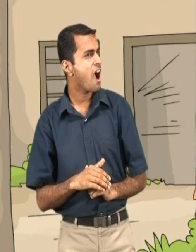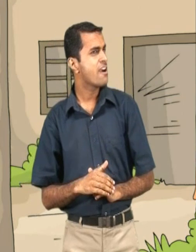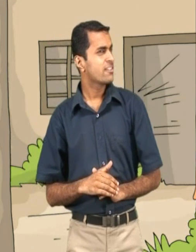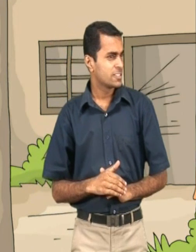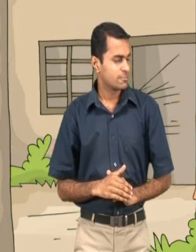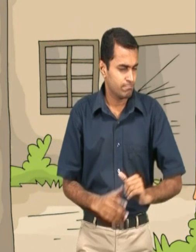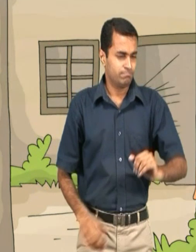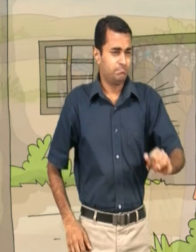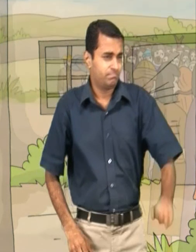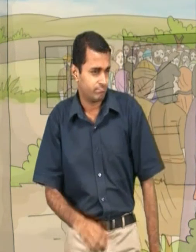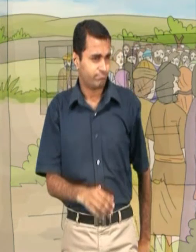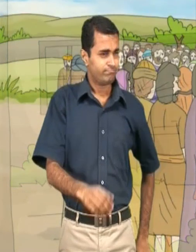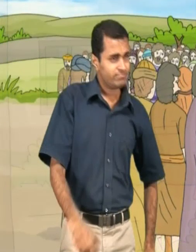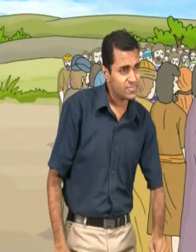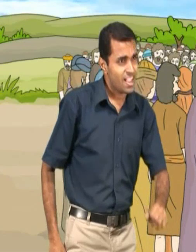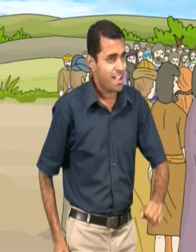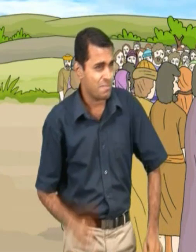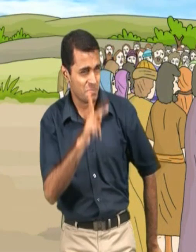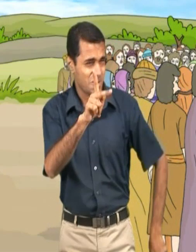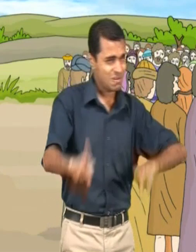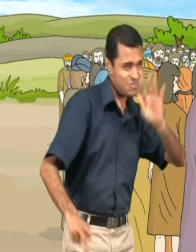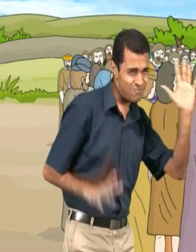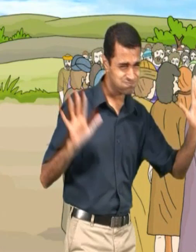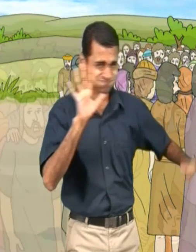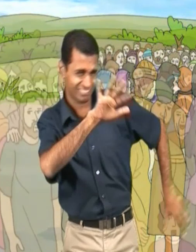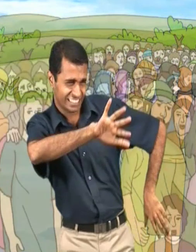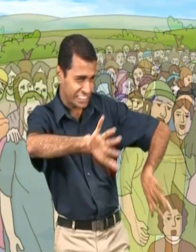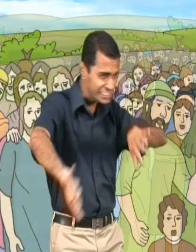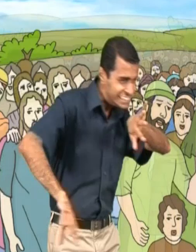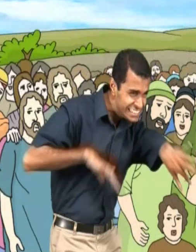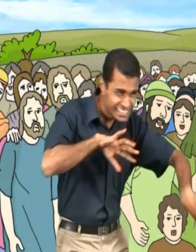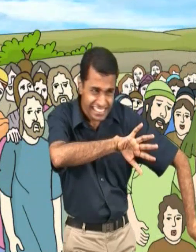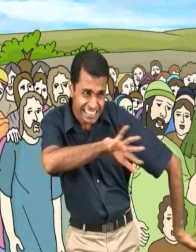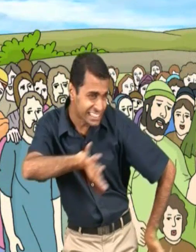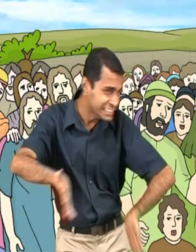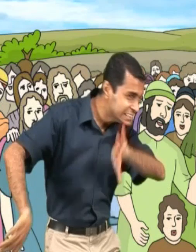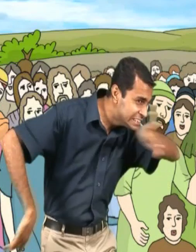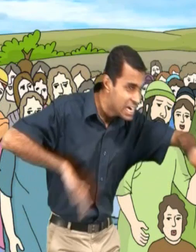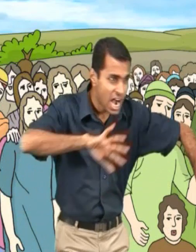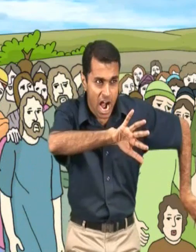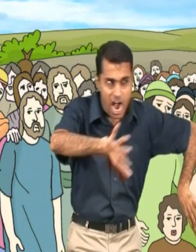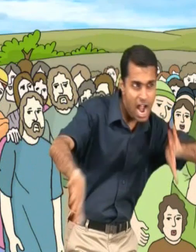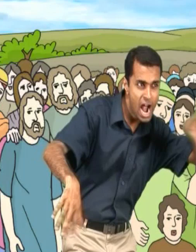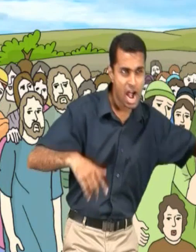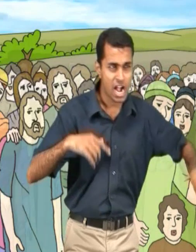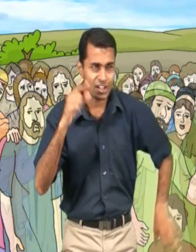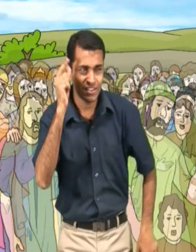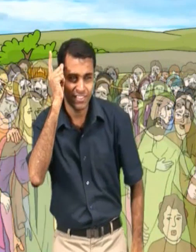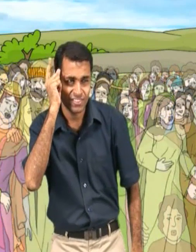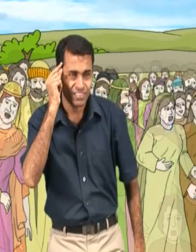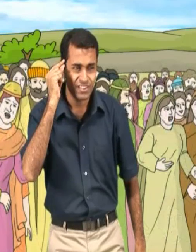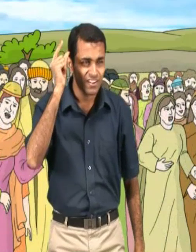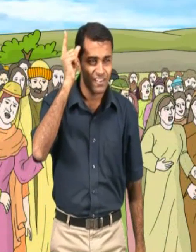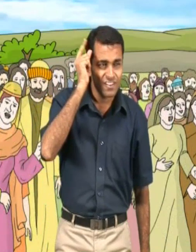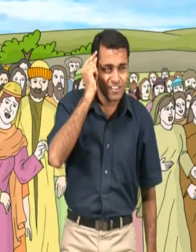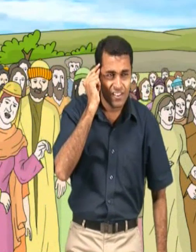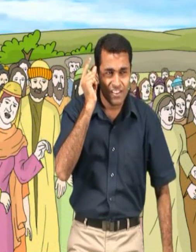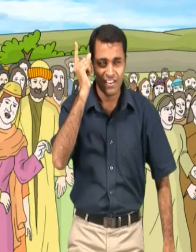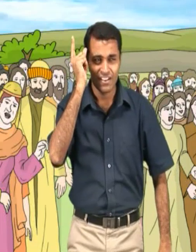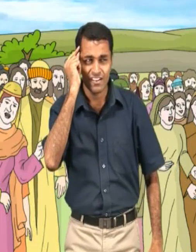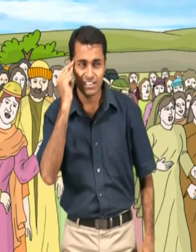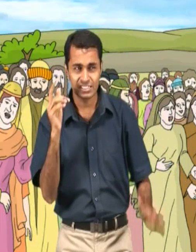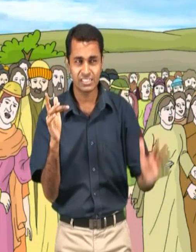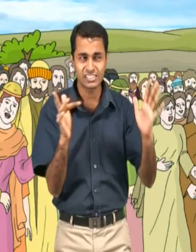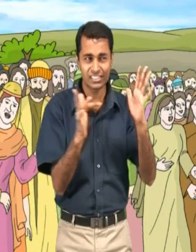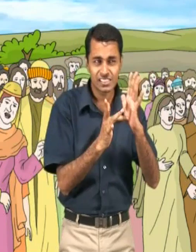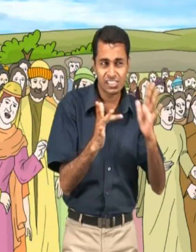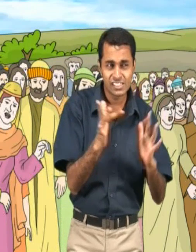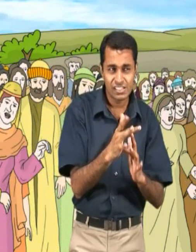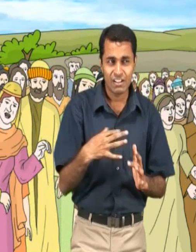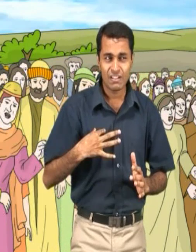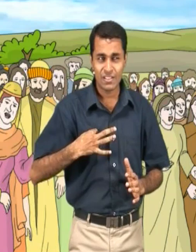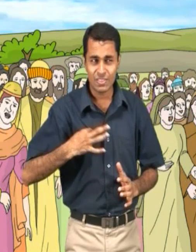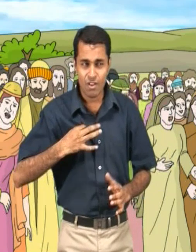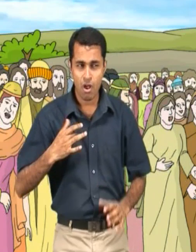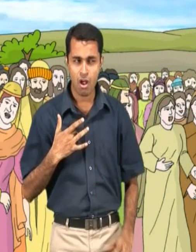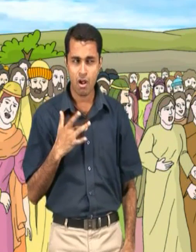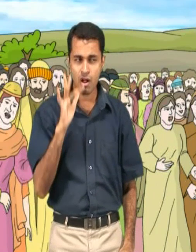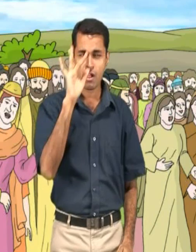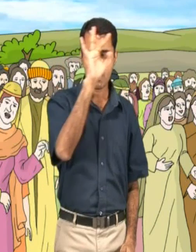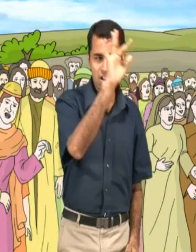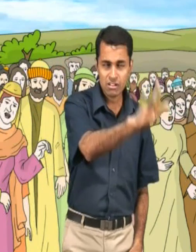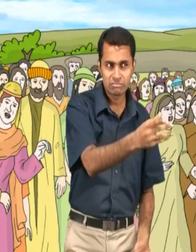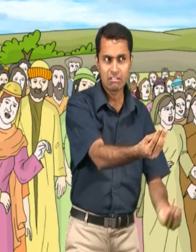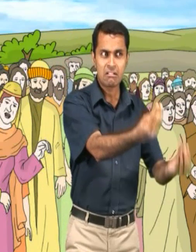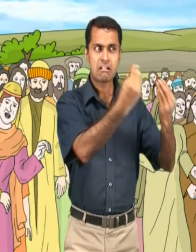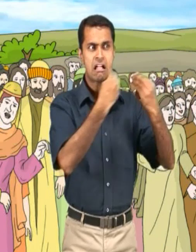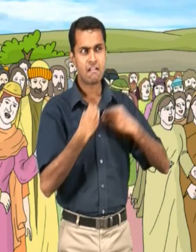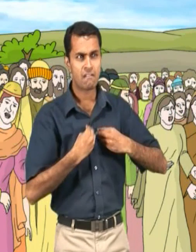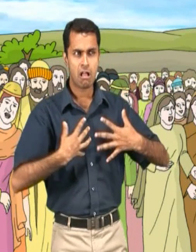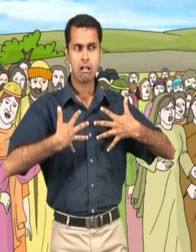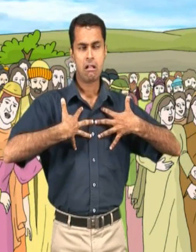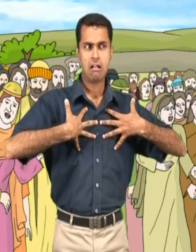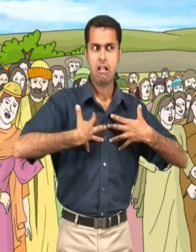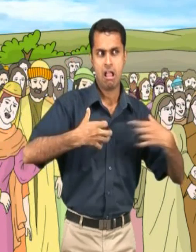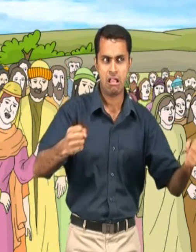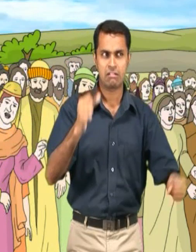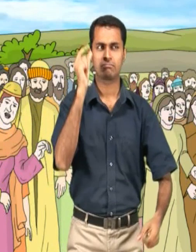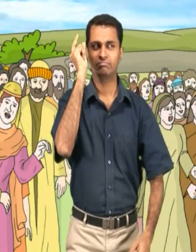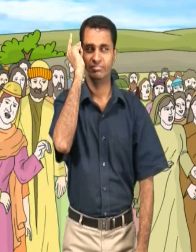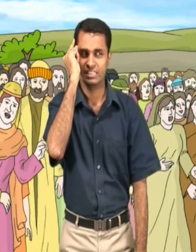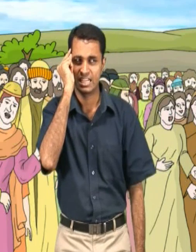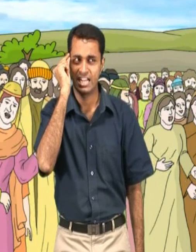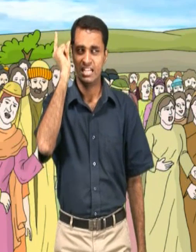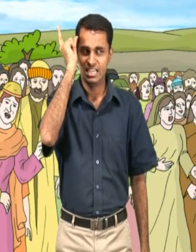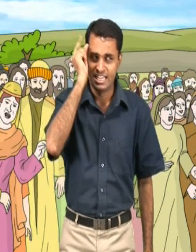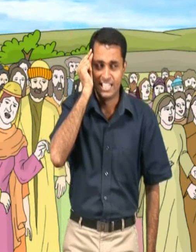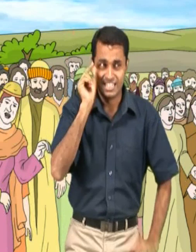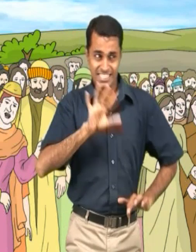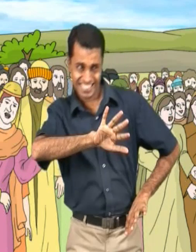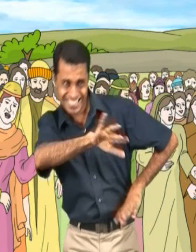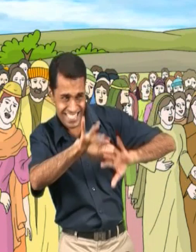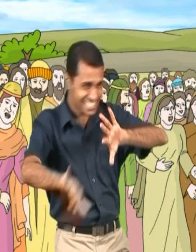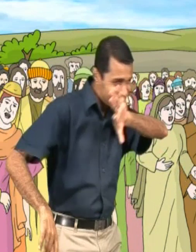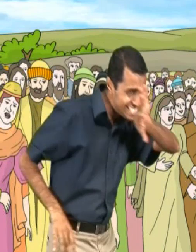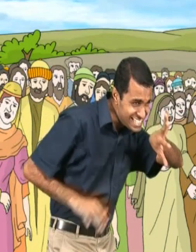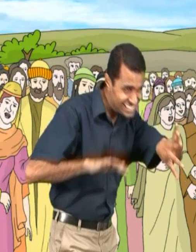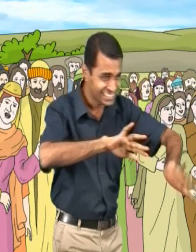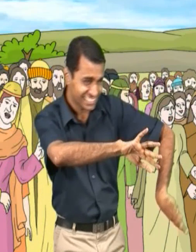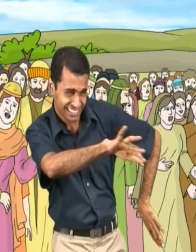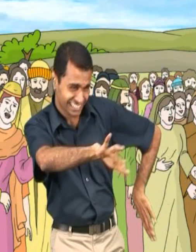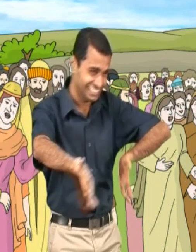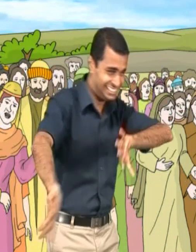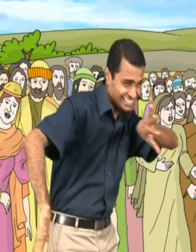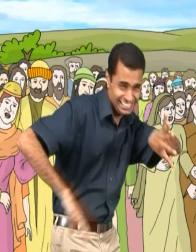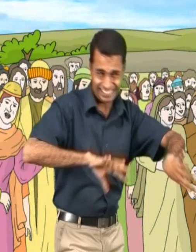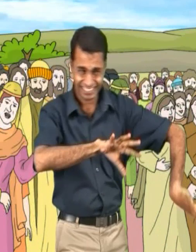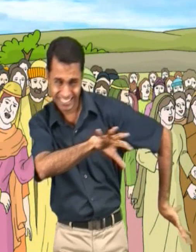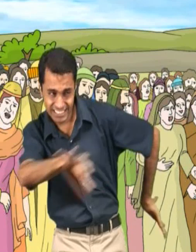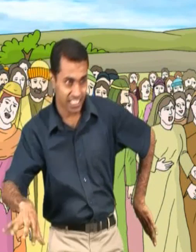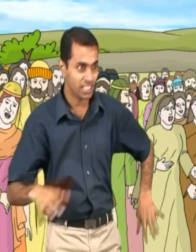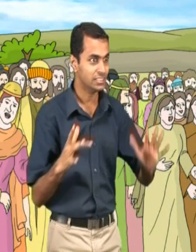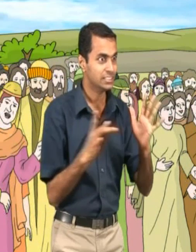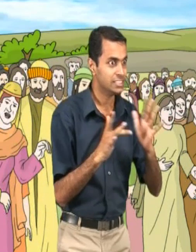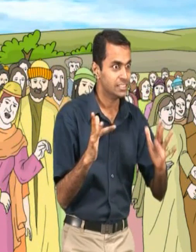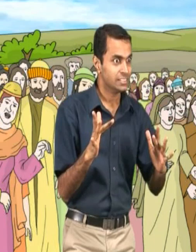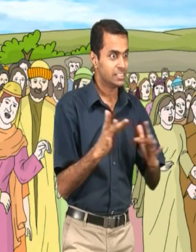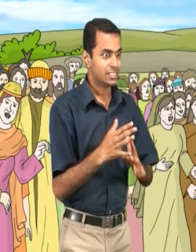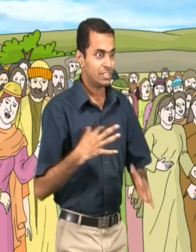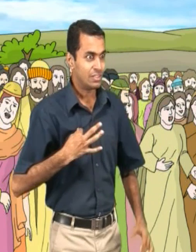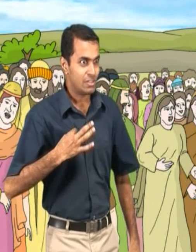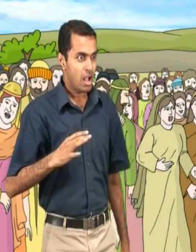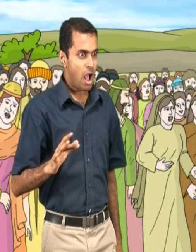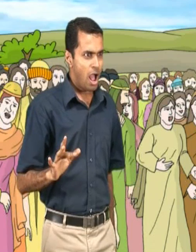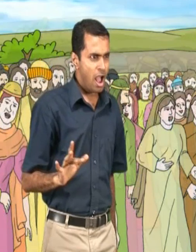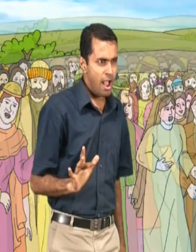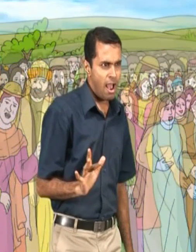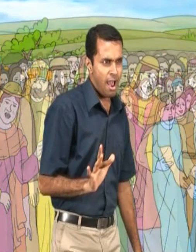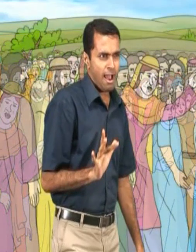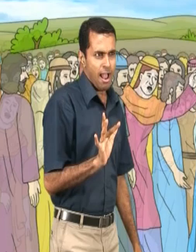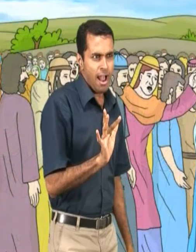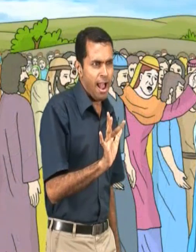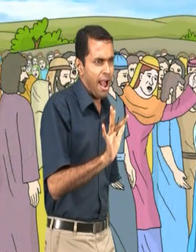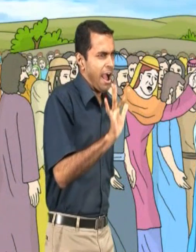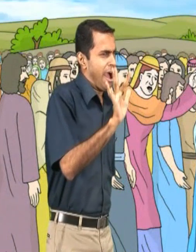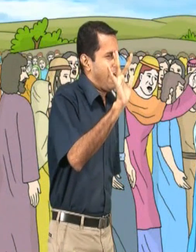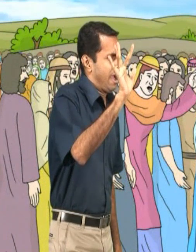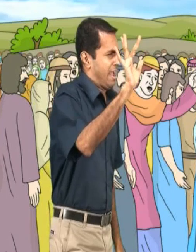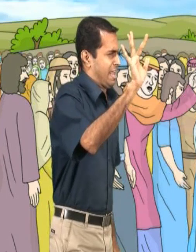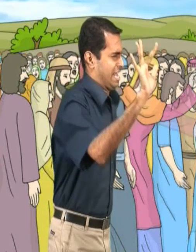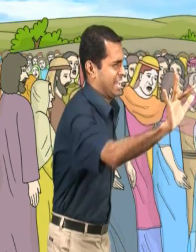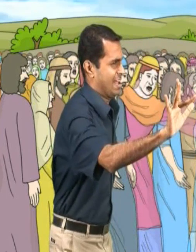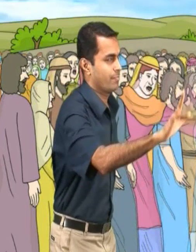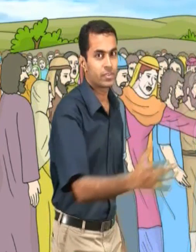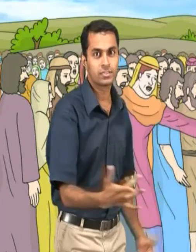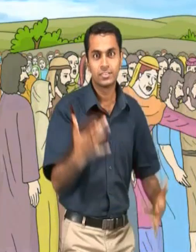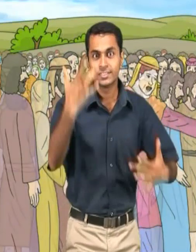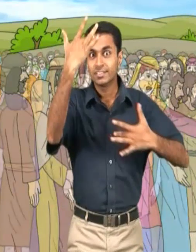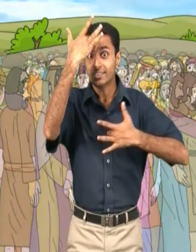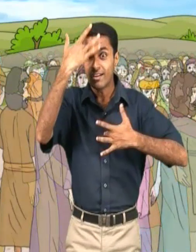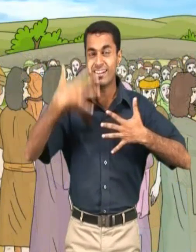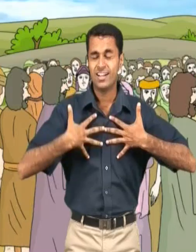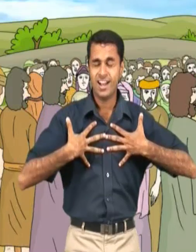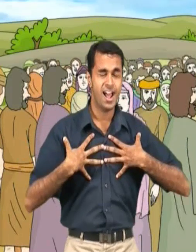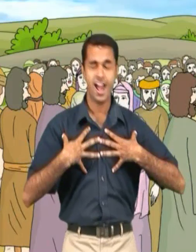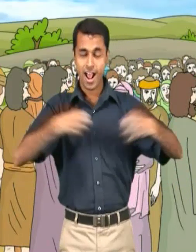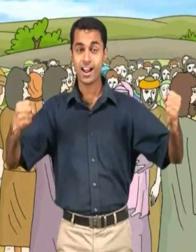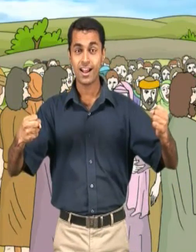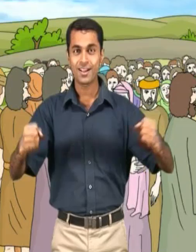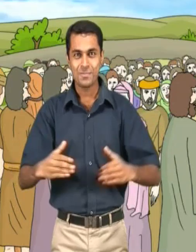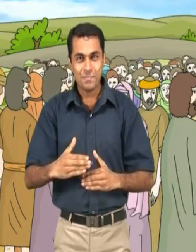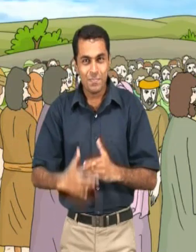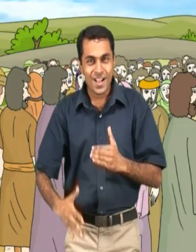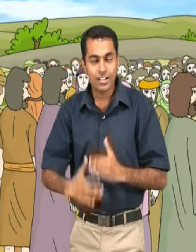When the woman heard about Jesus, she came up through the crowd behind Him and touched His cloak. For she kept saying, “If only I touch His garments, I will be healed.”